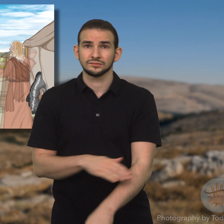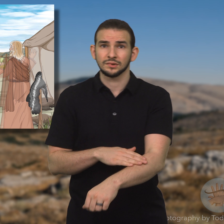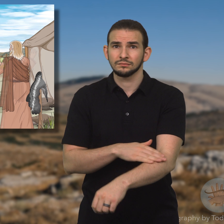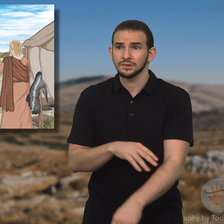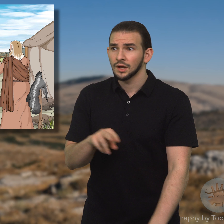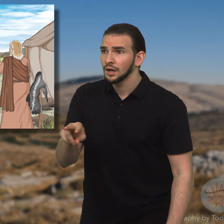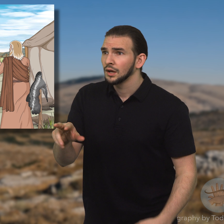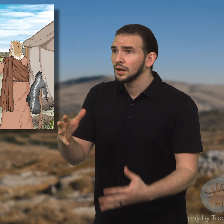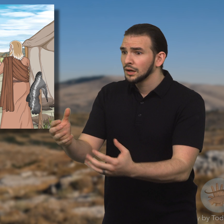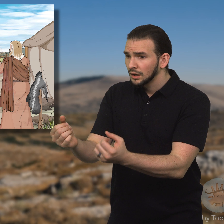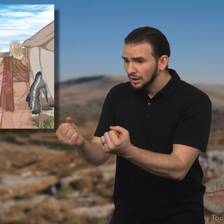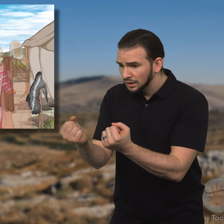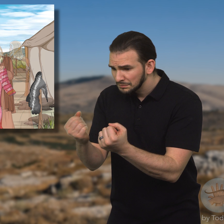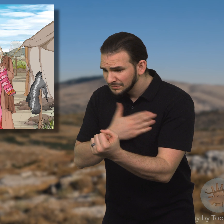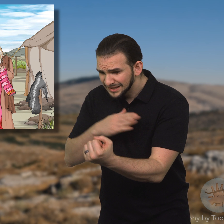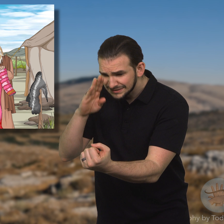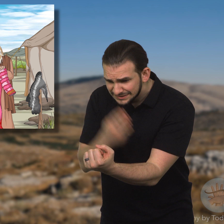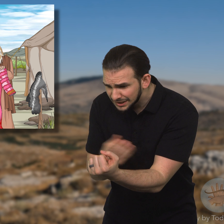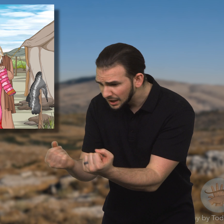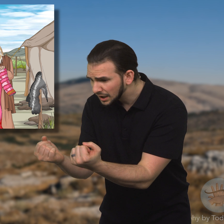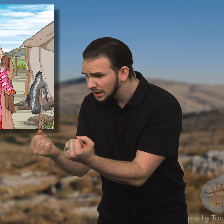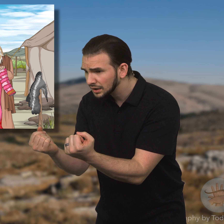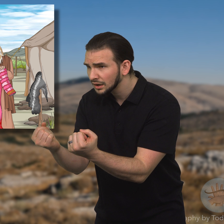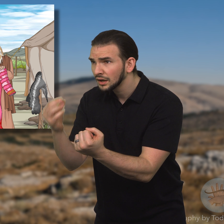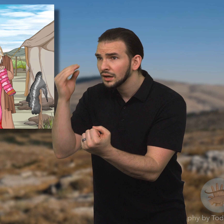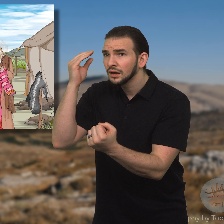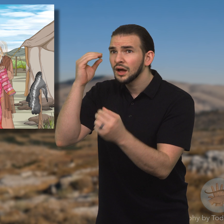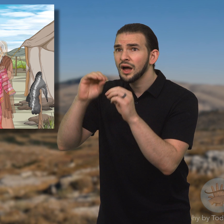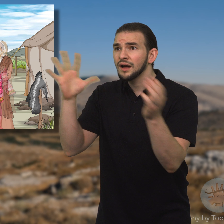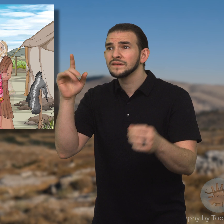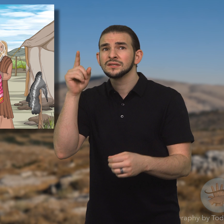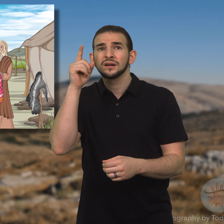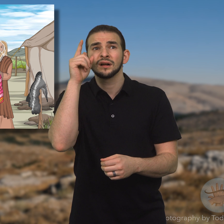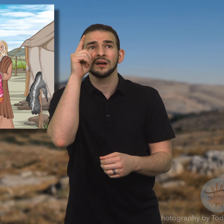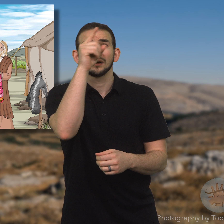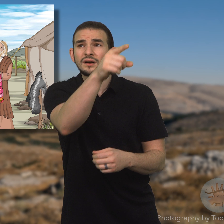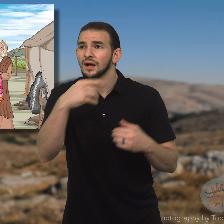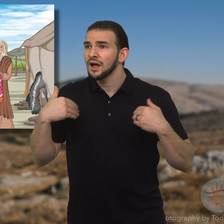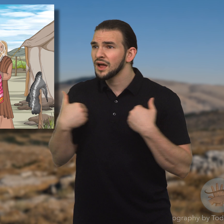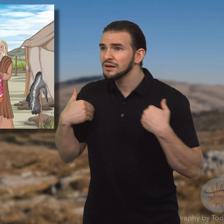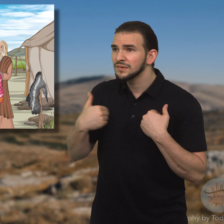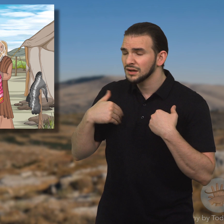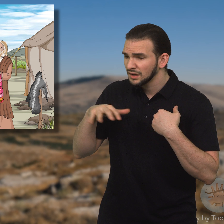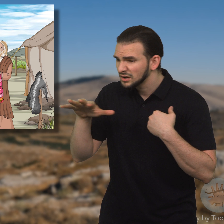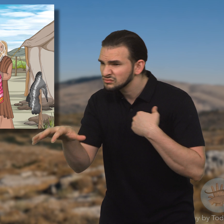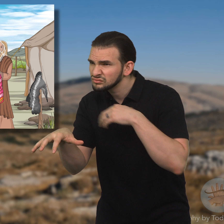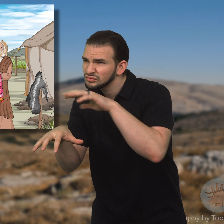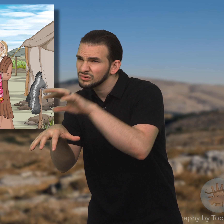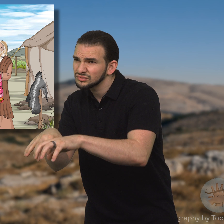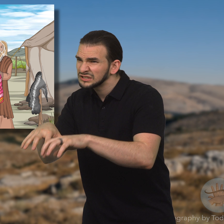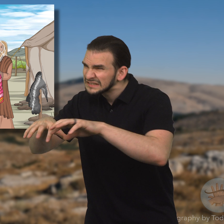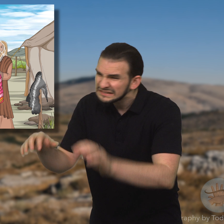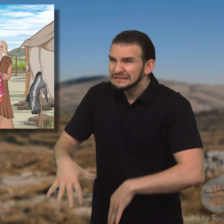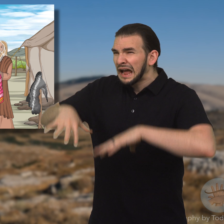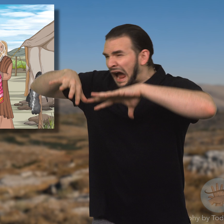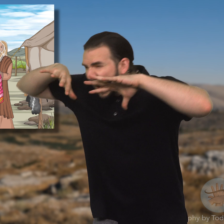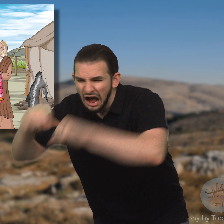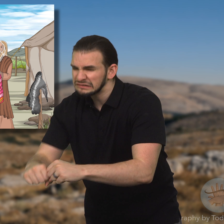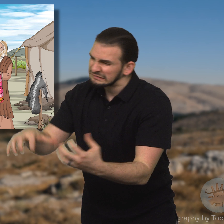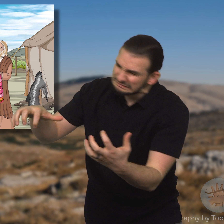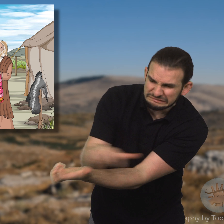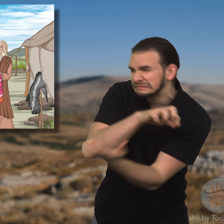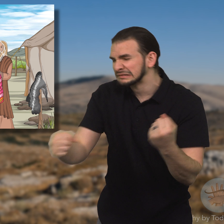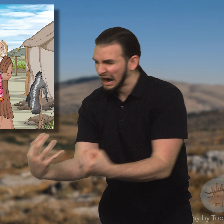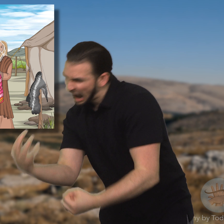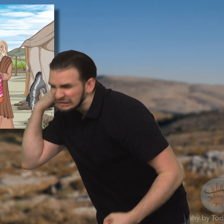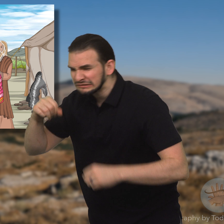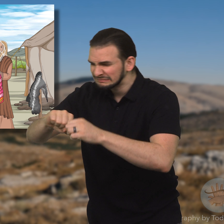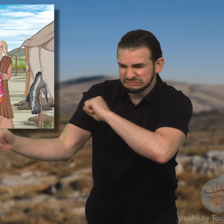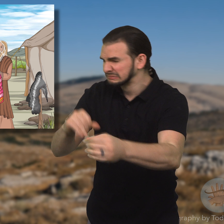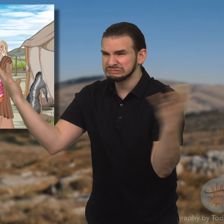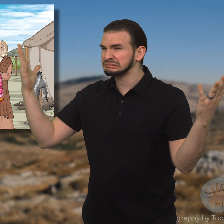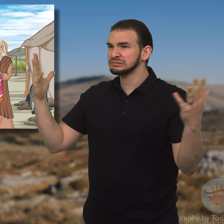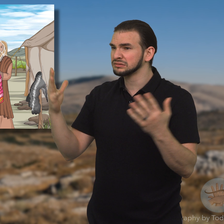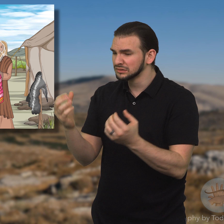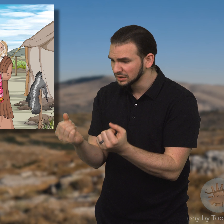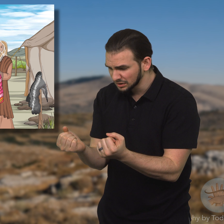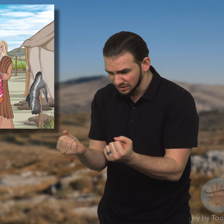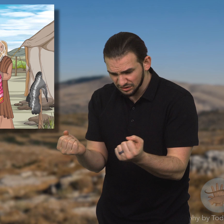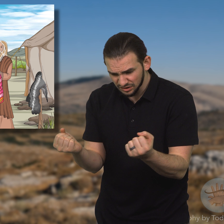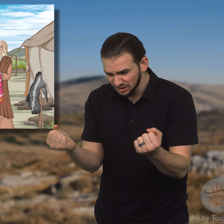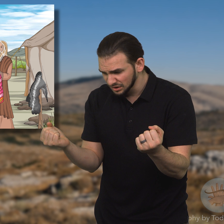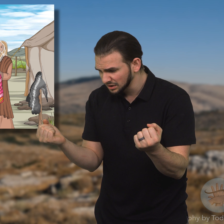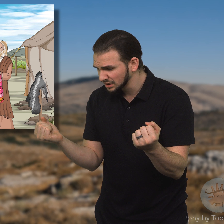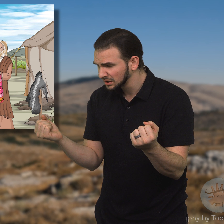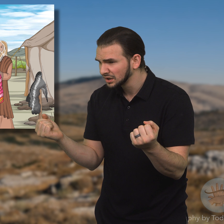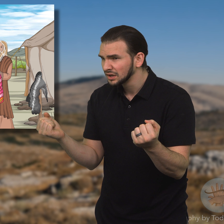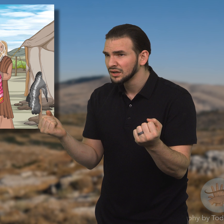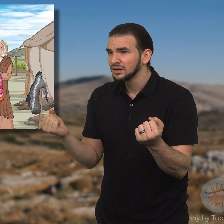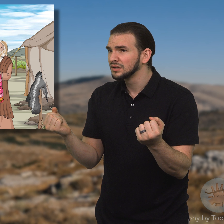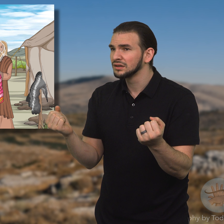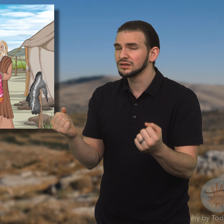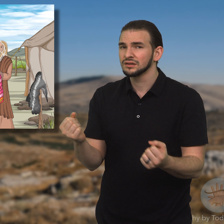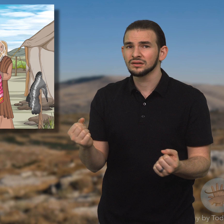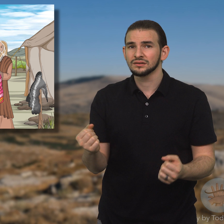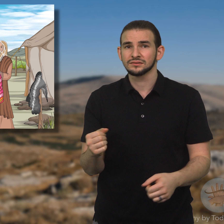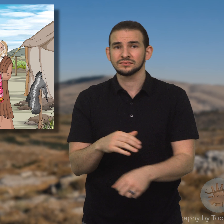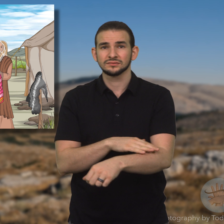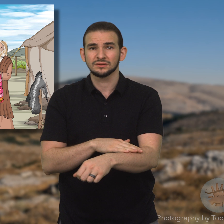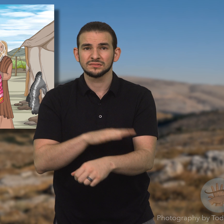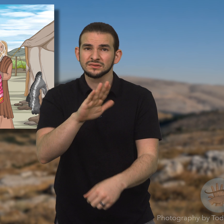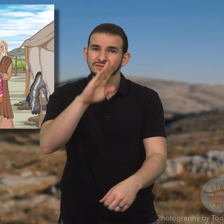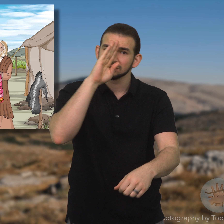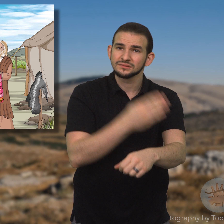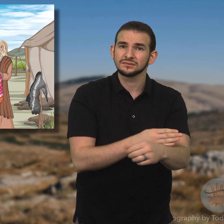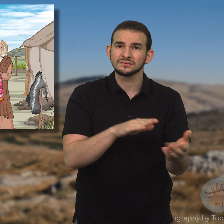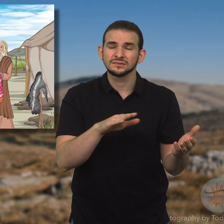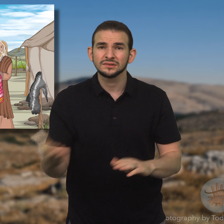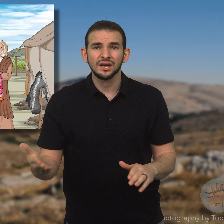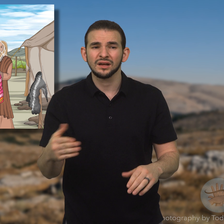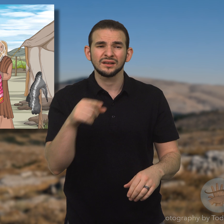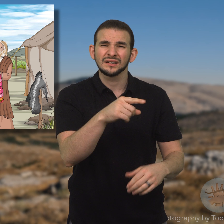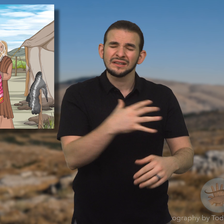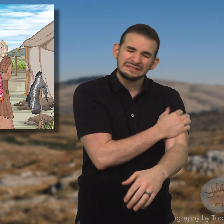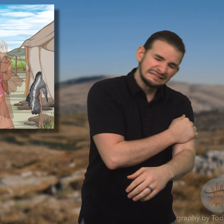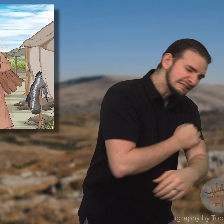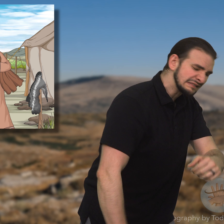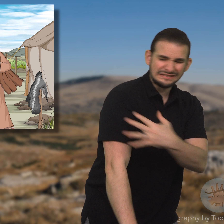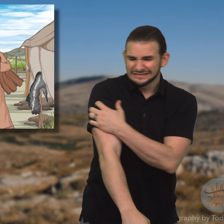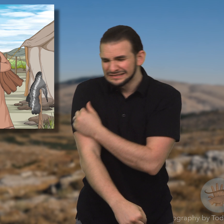His father recognized it and said, “It is my son’s robe! A vicious animal has devoured him. Joseph has surely been torn to pieces!”